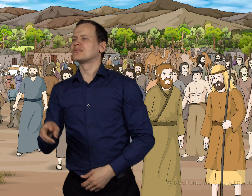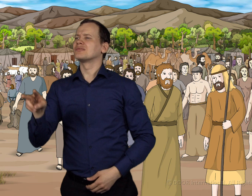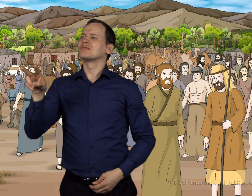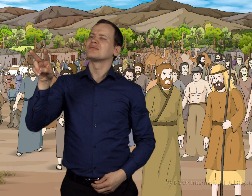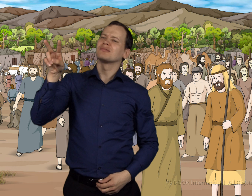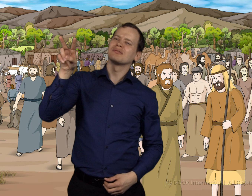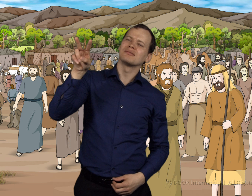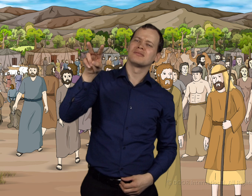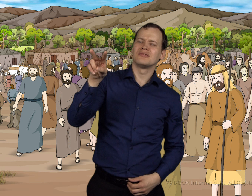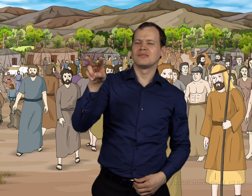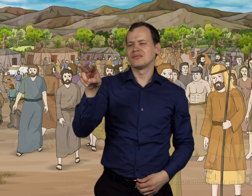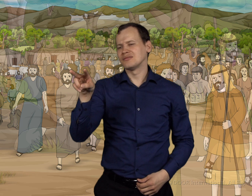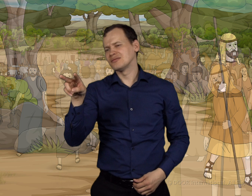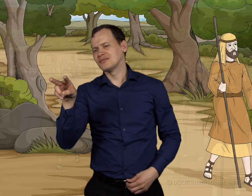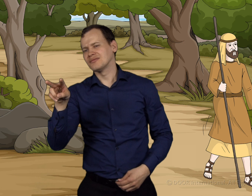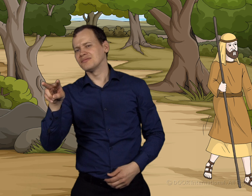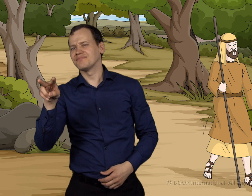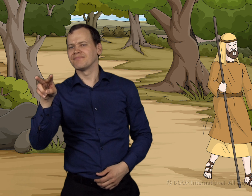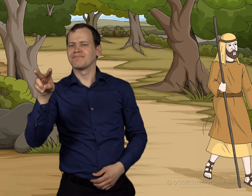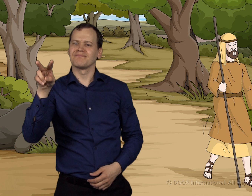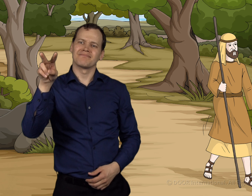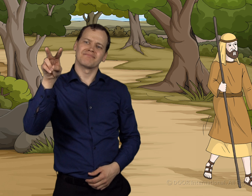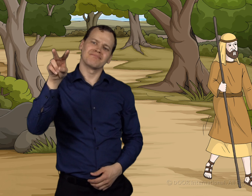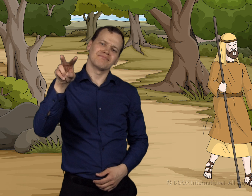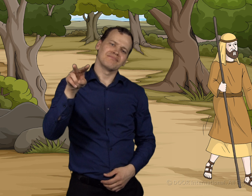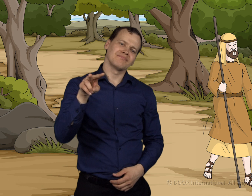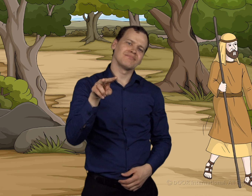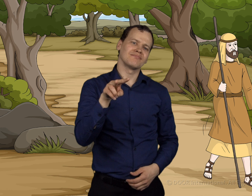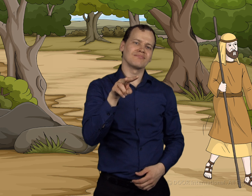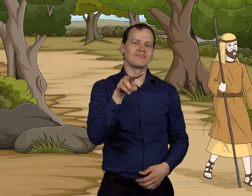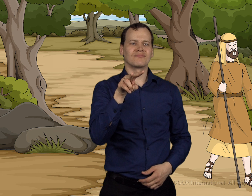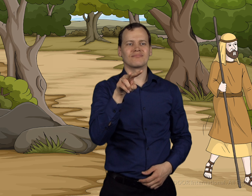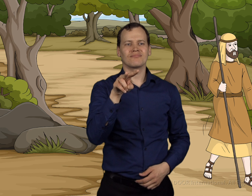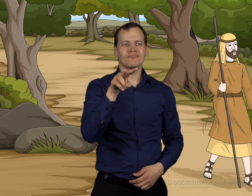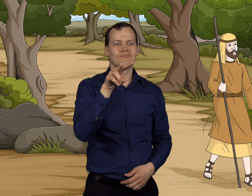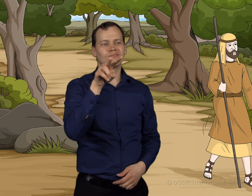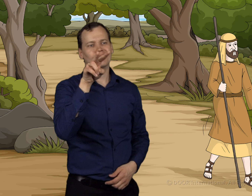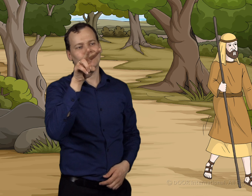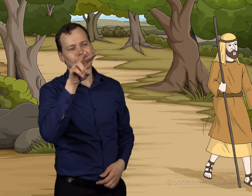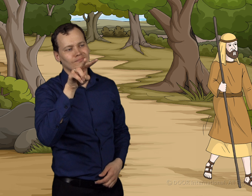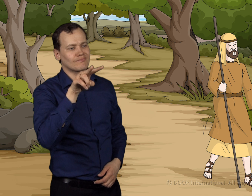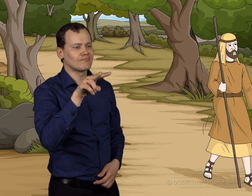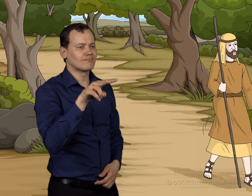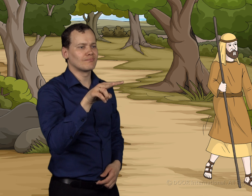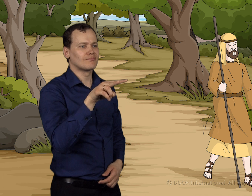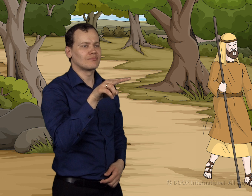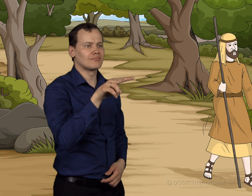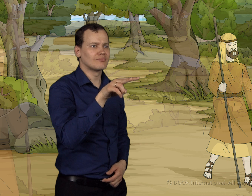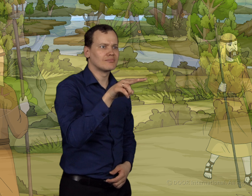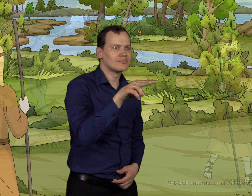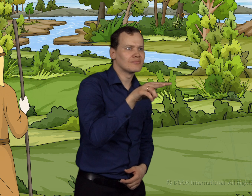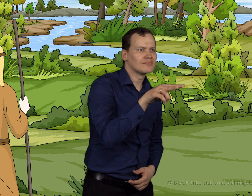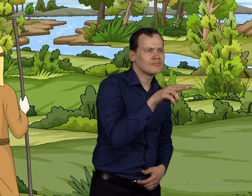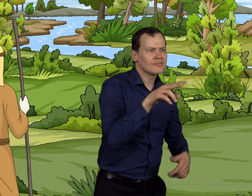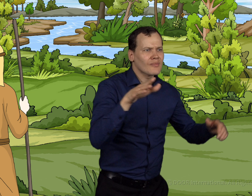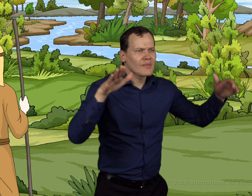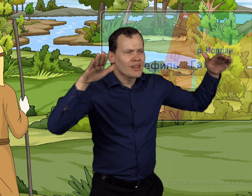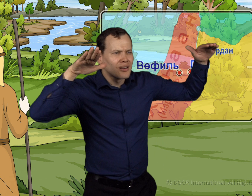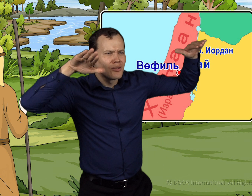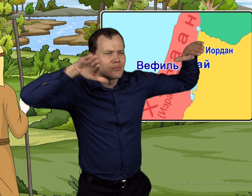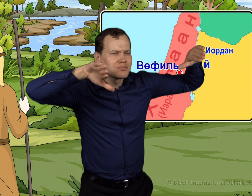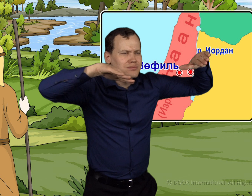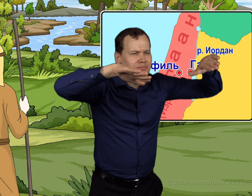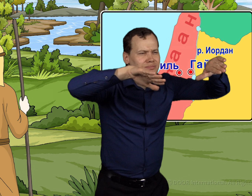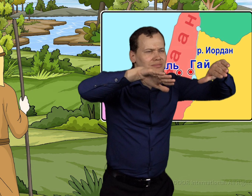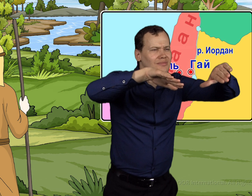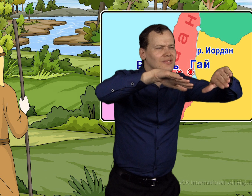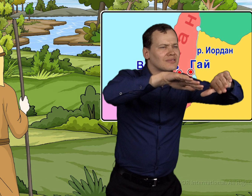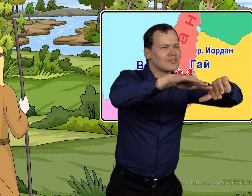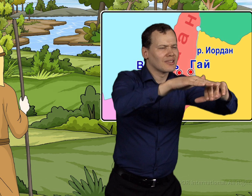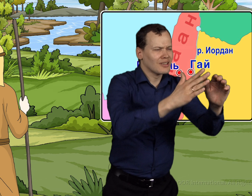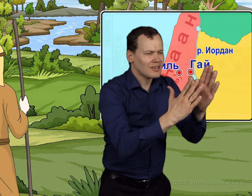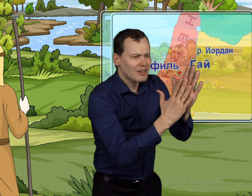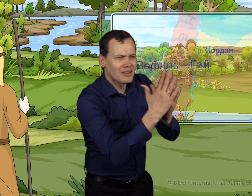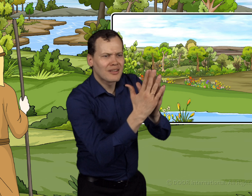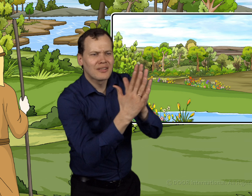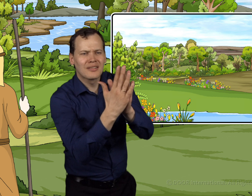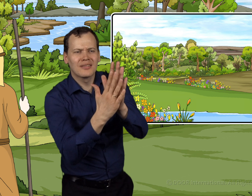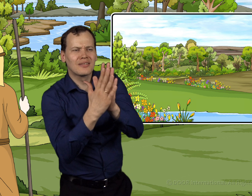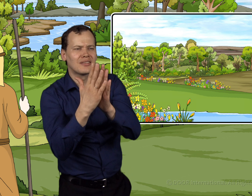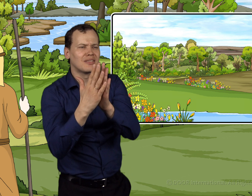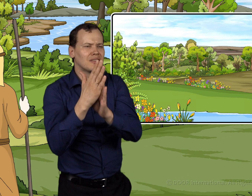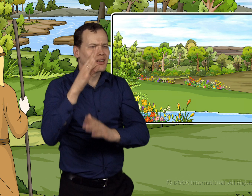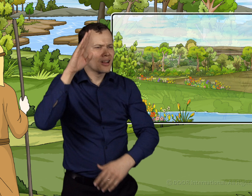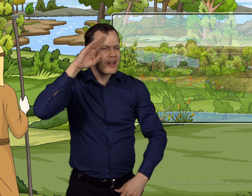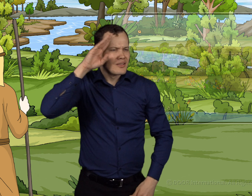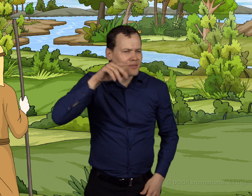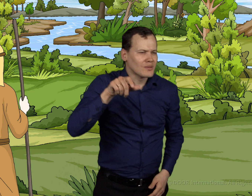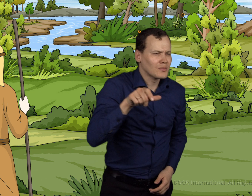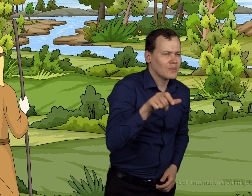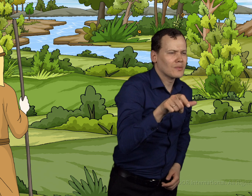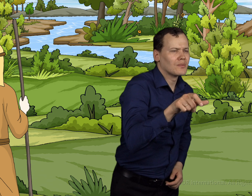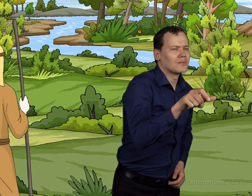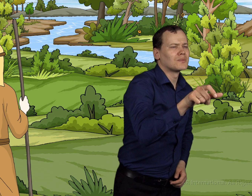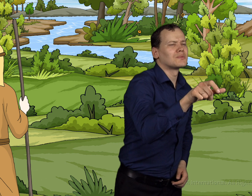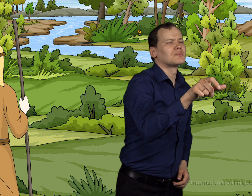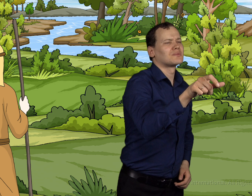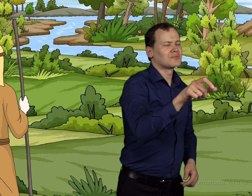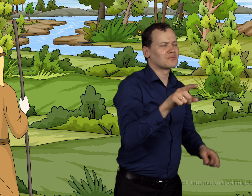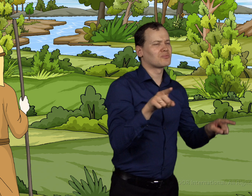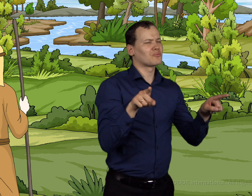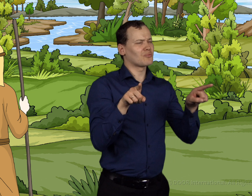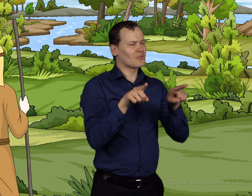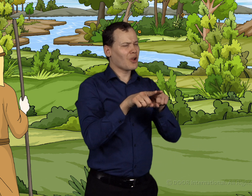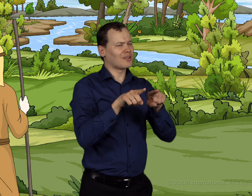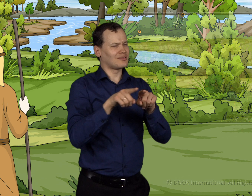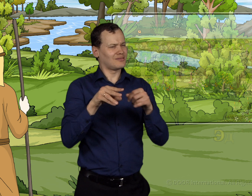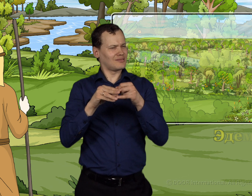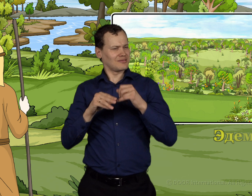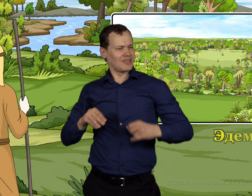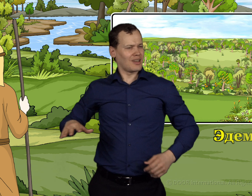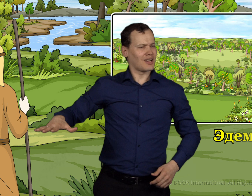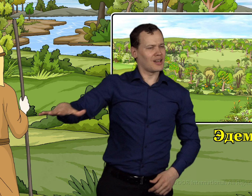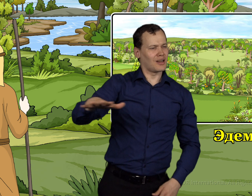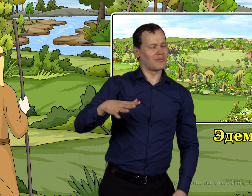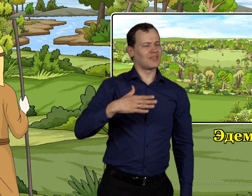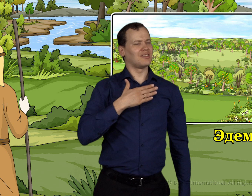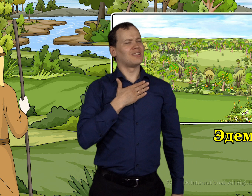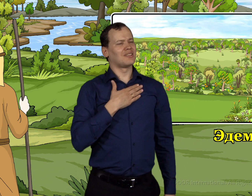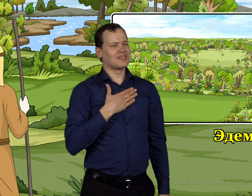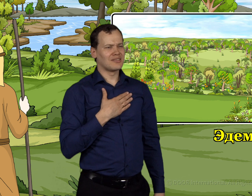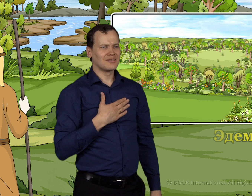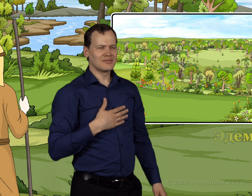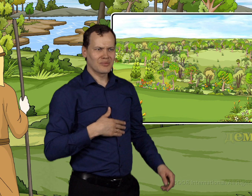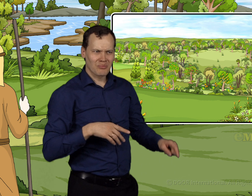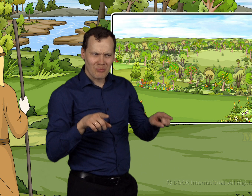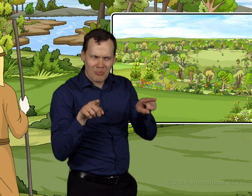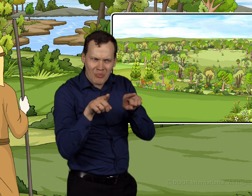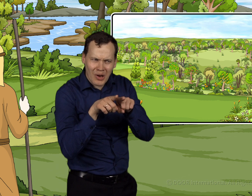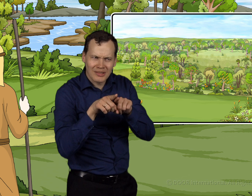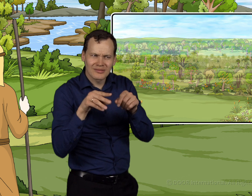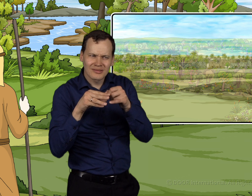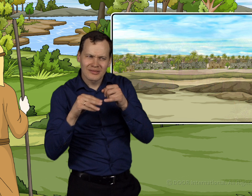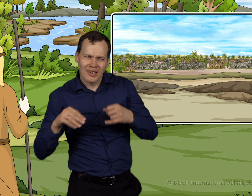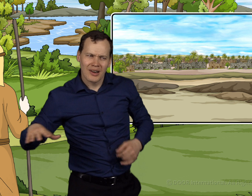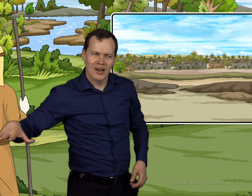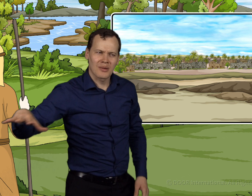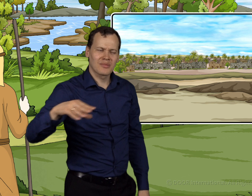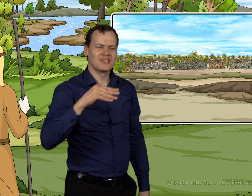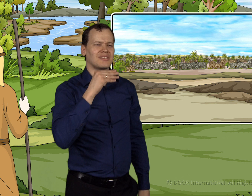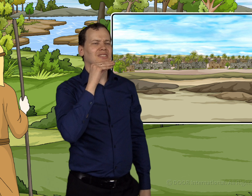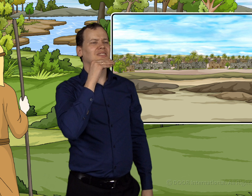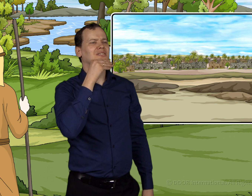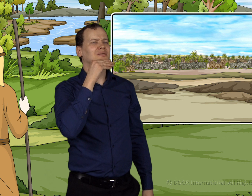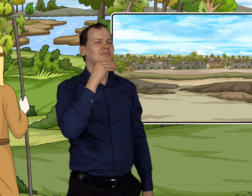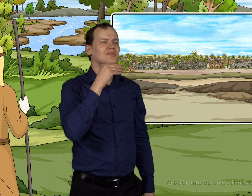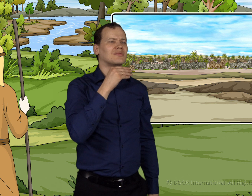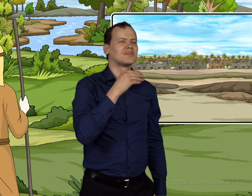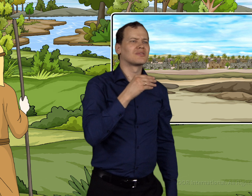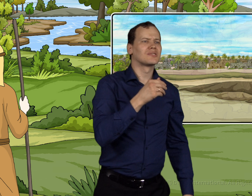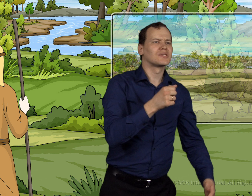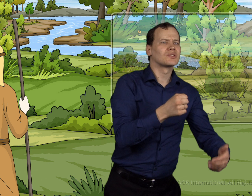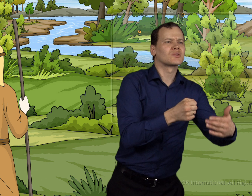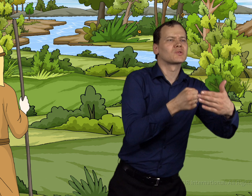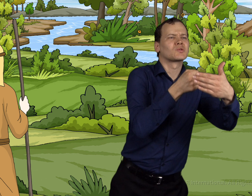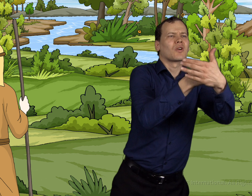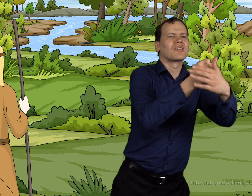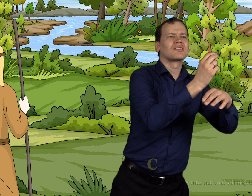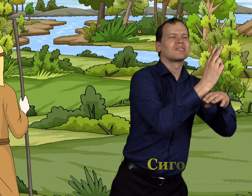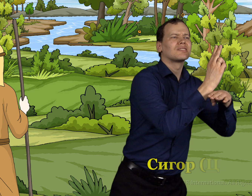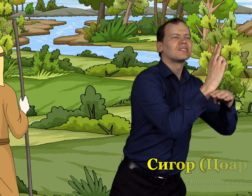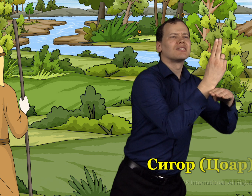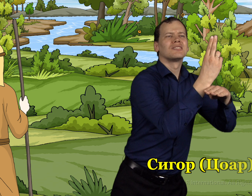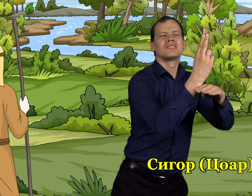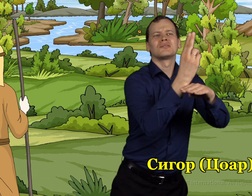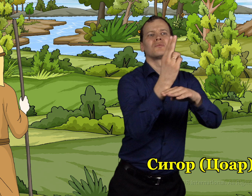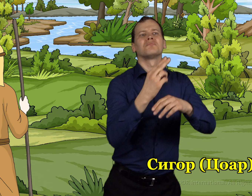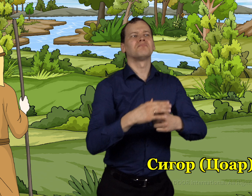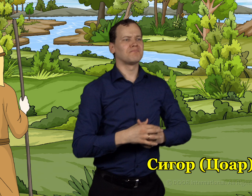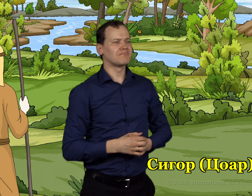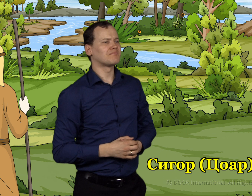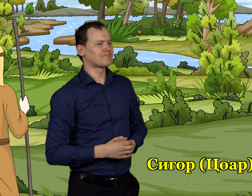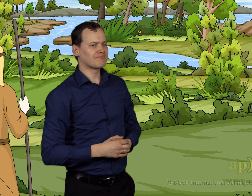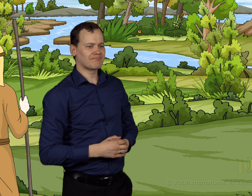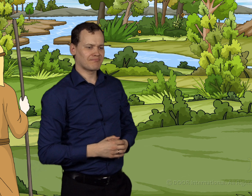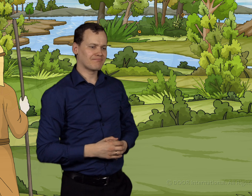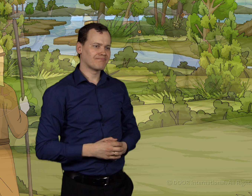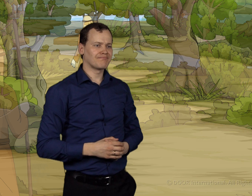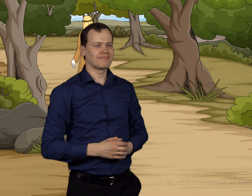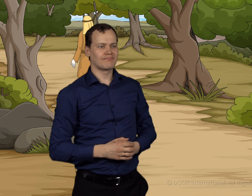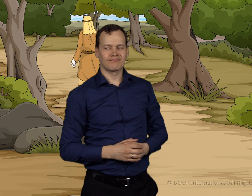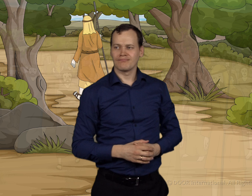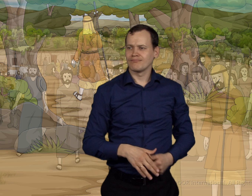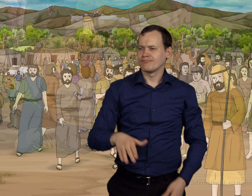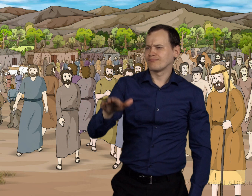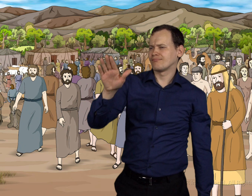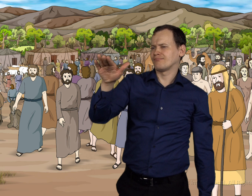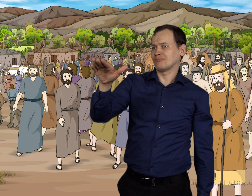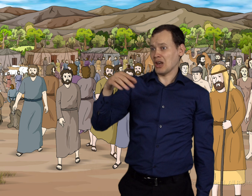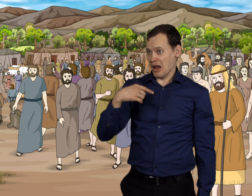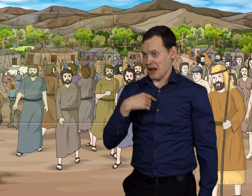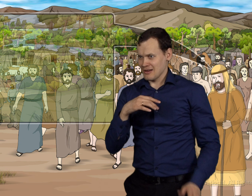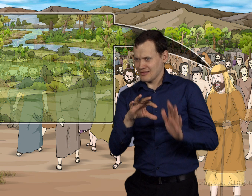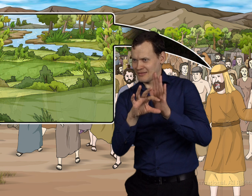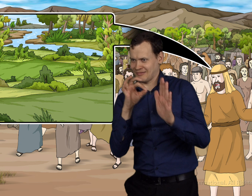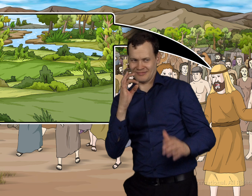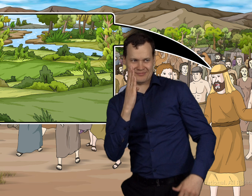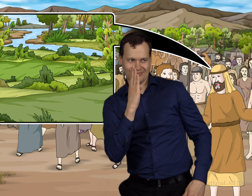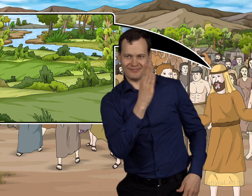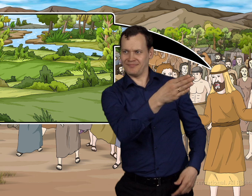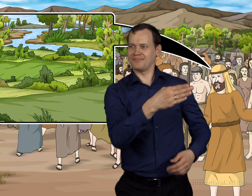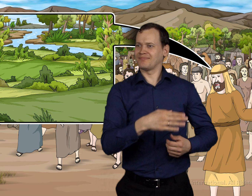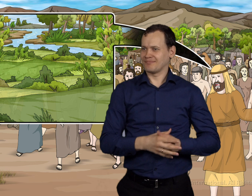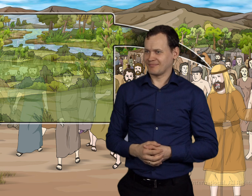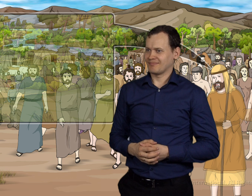And Lot looked out and saw that the whole plain of the Jordan, all the way to Zoar, was well watered like the garden of the LORD, like the land of Egypt.